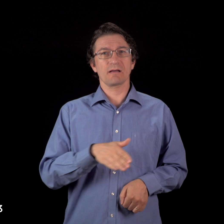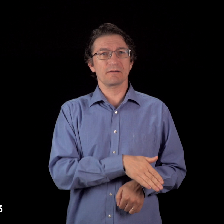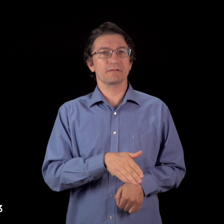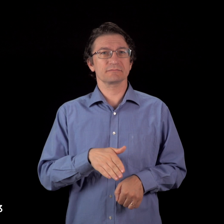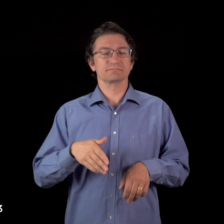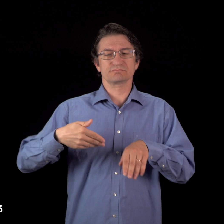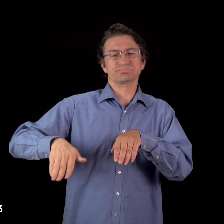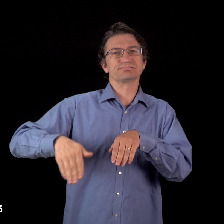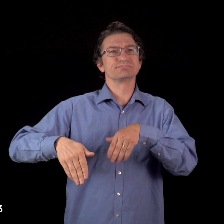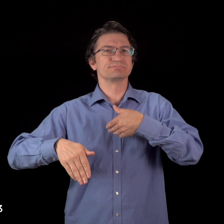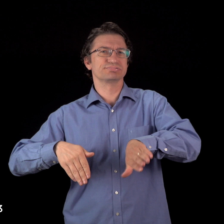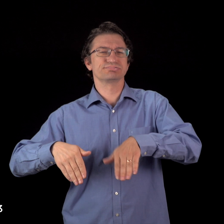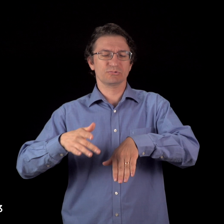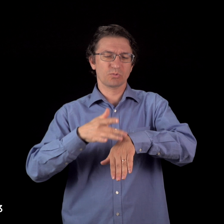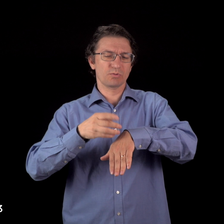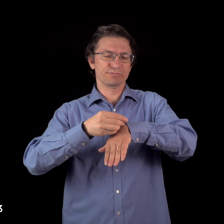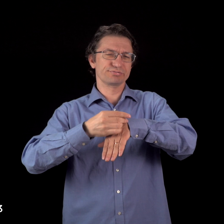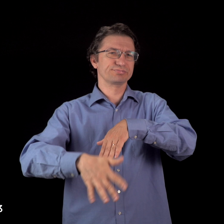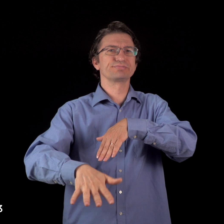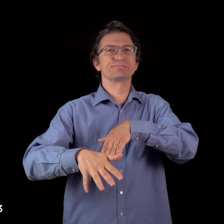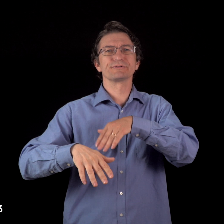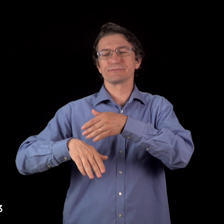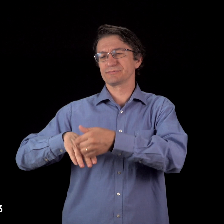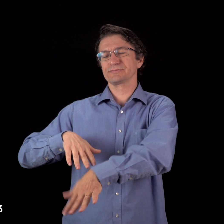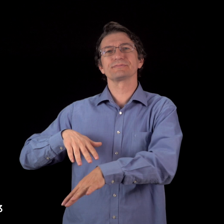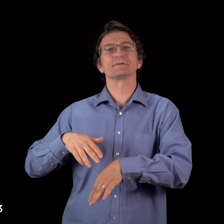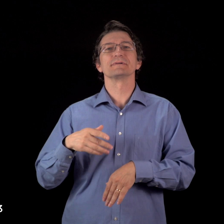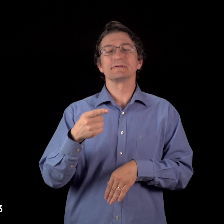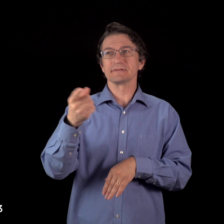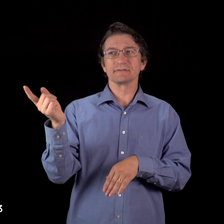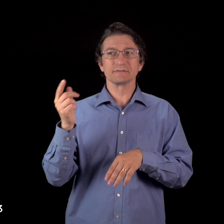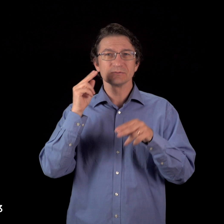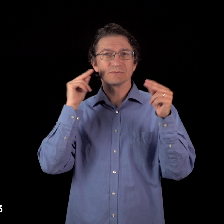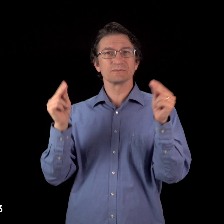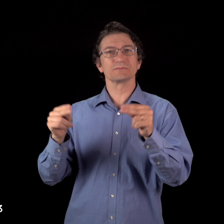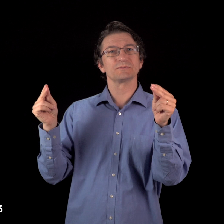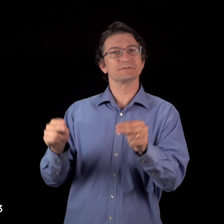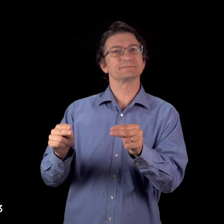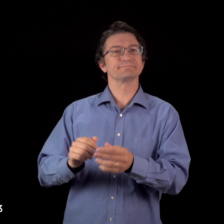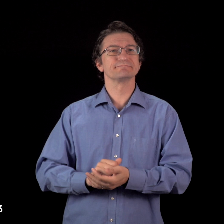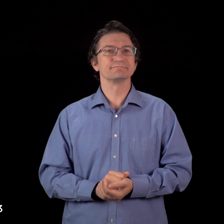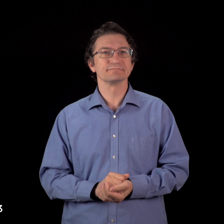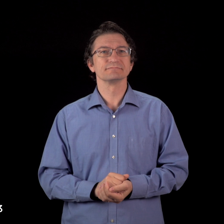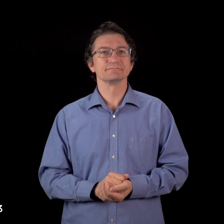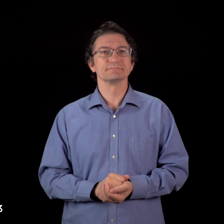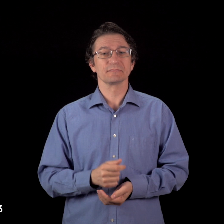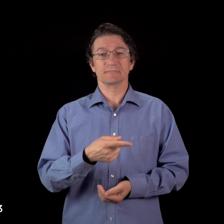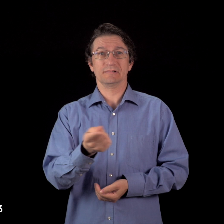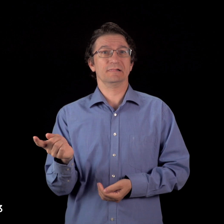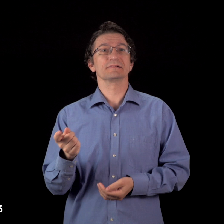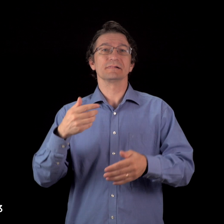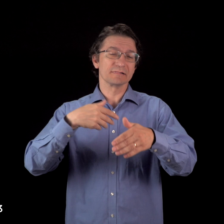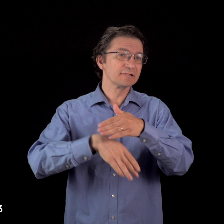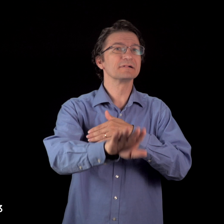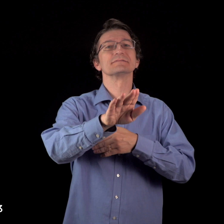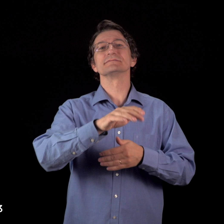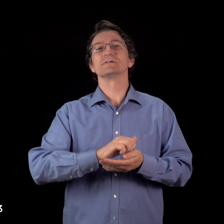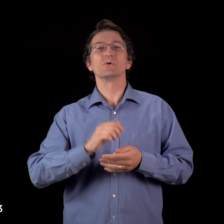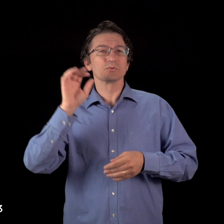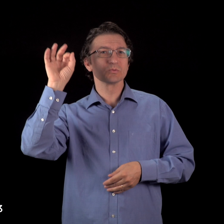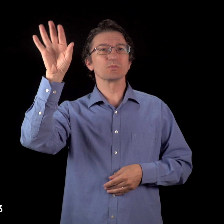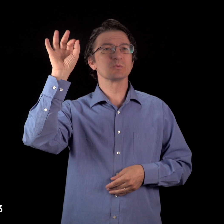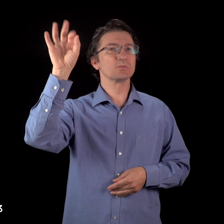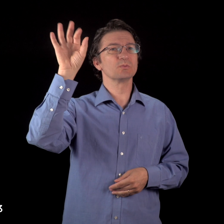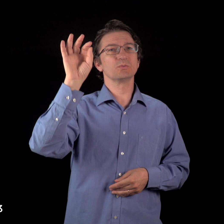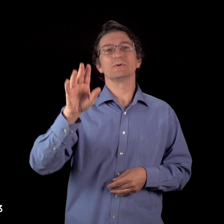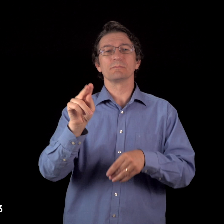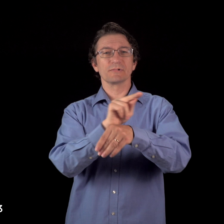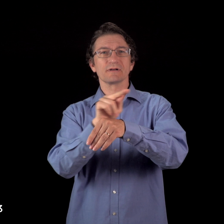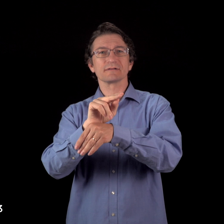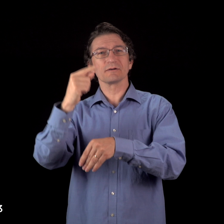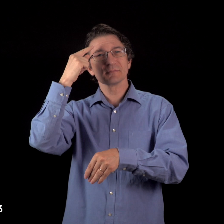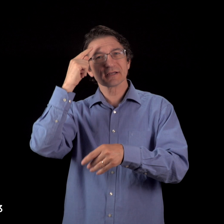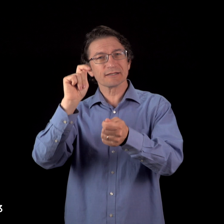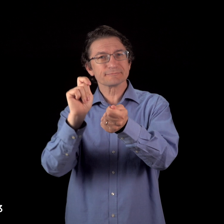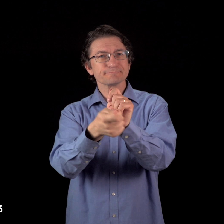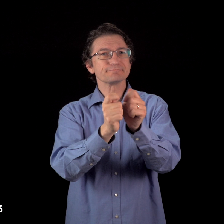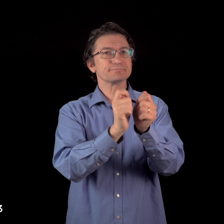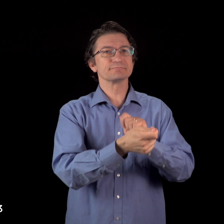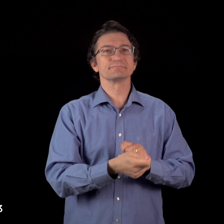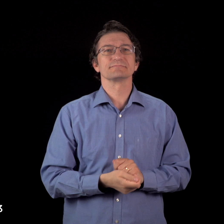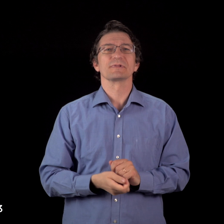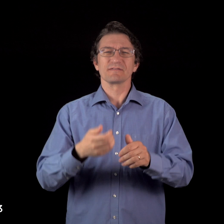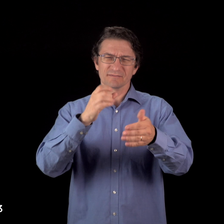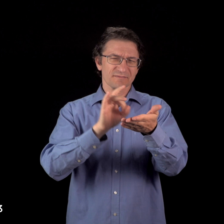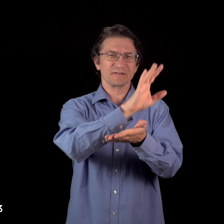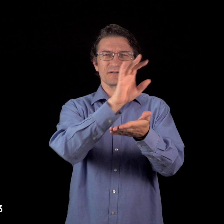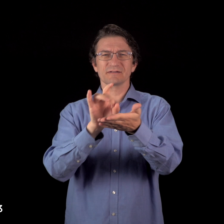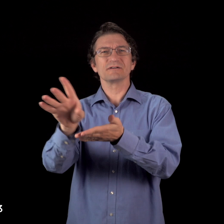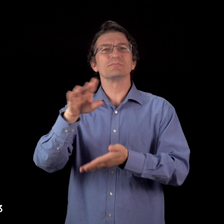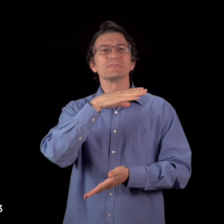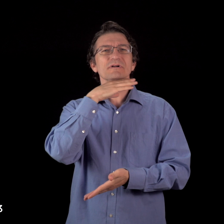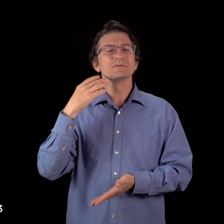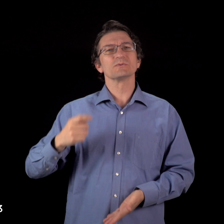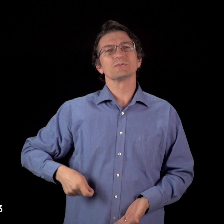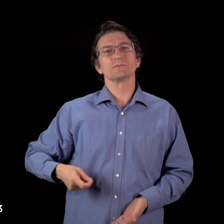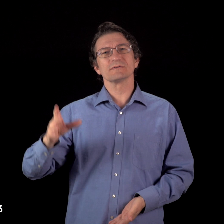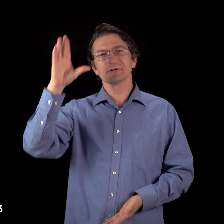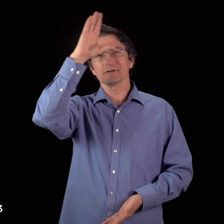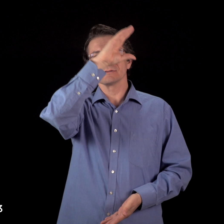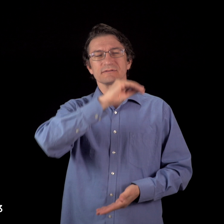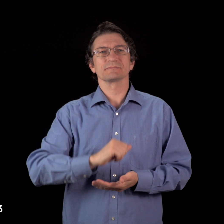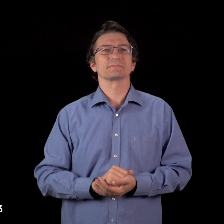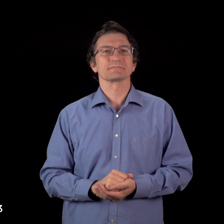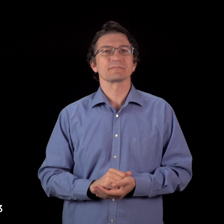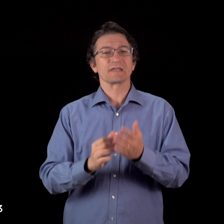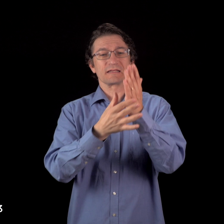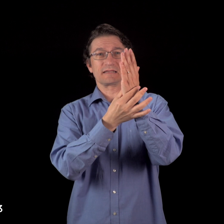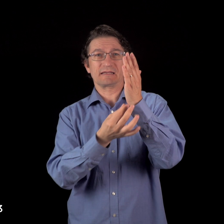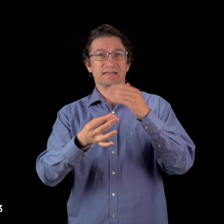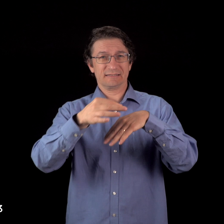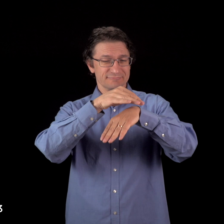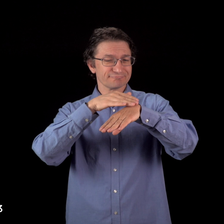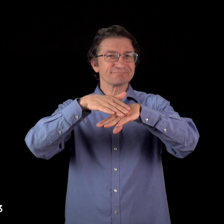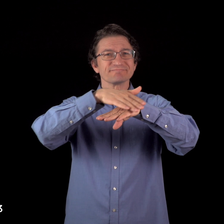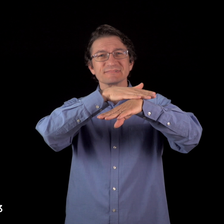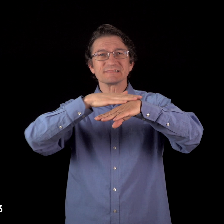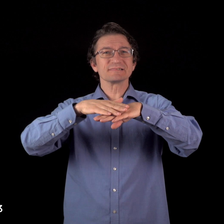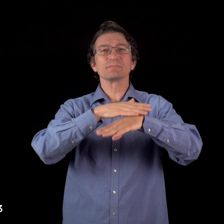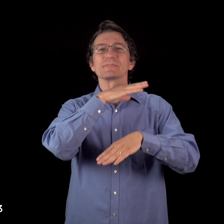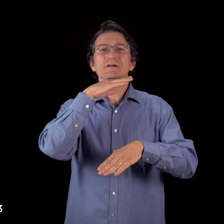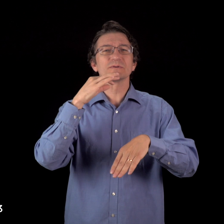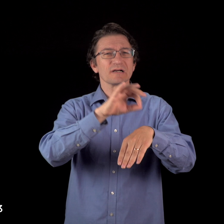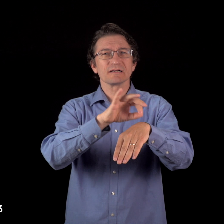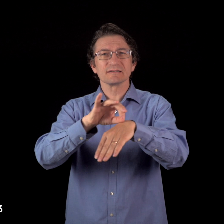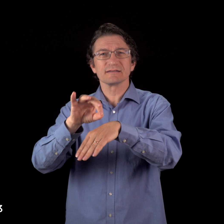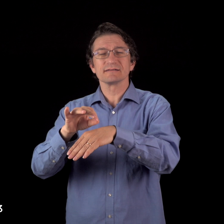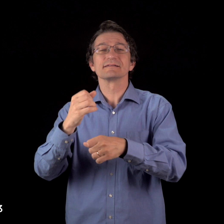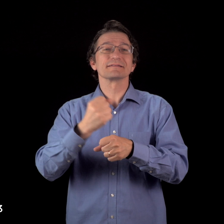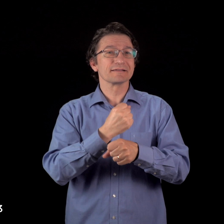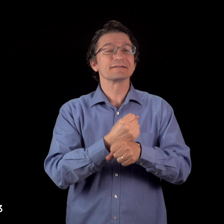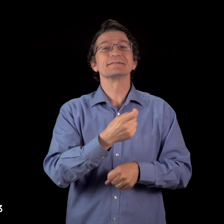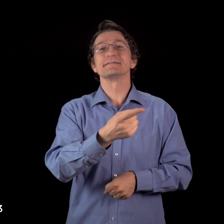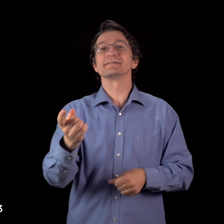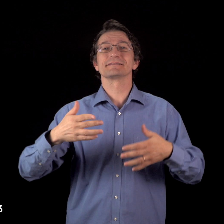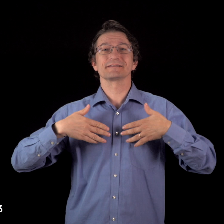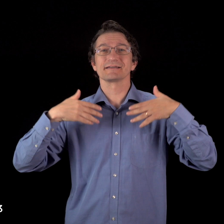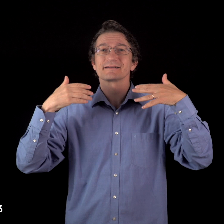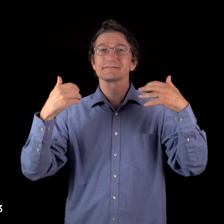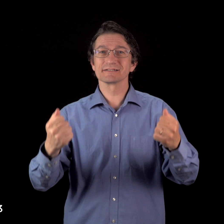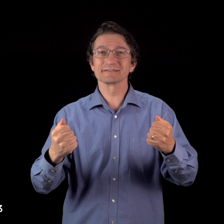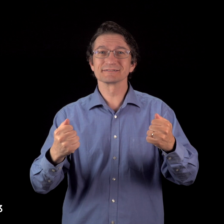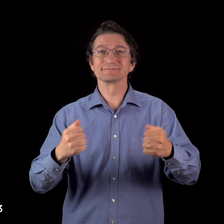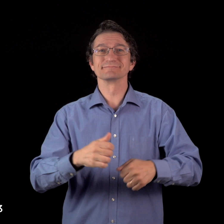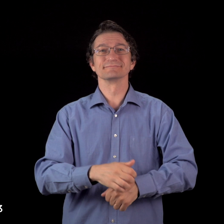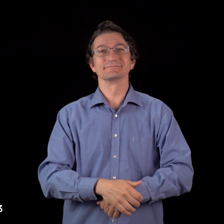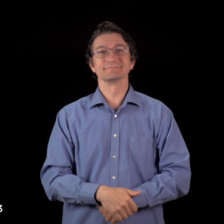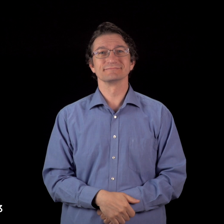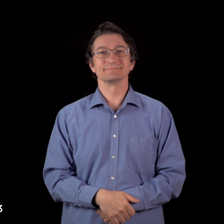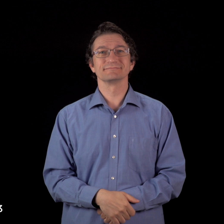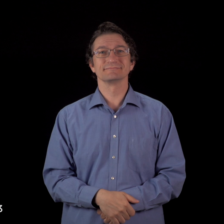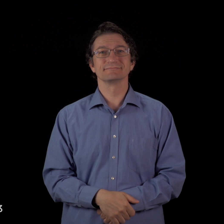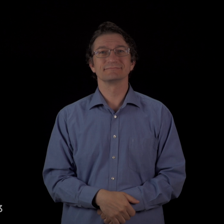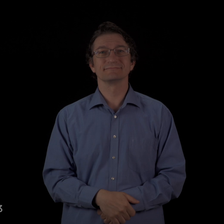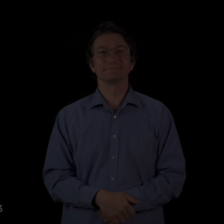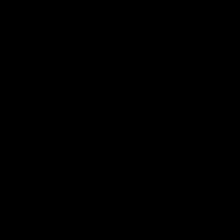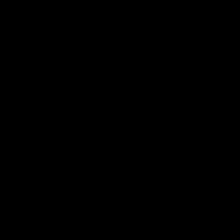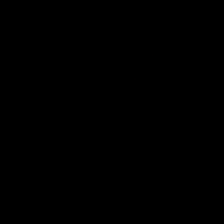So they set out and preached that the people should repent. They also drove out many demons and healed many of the sick, anointing them with oil.